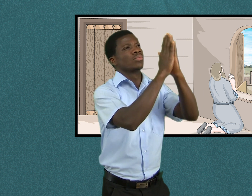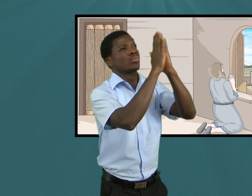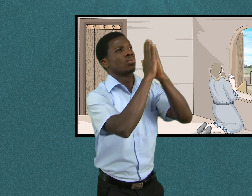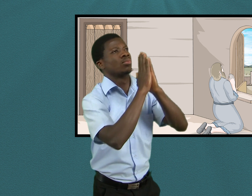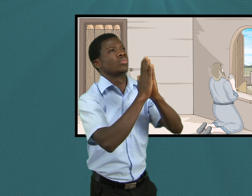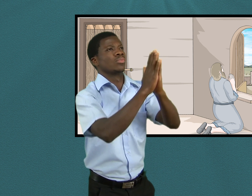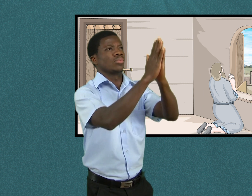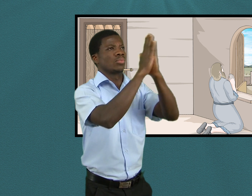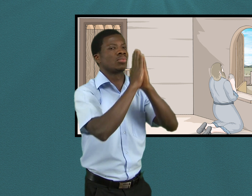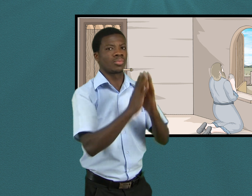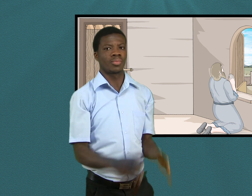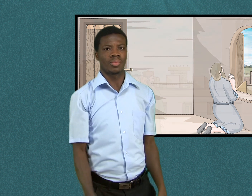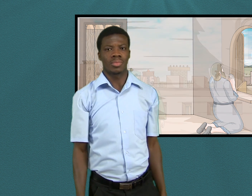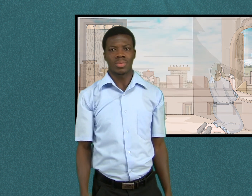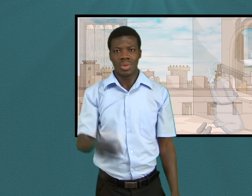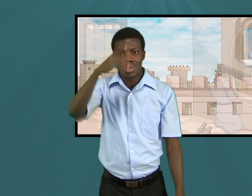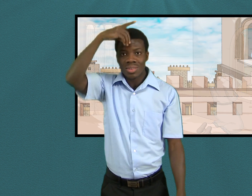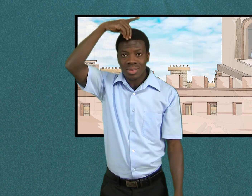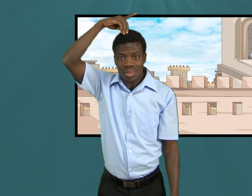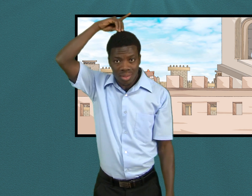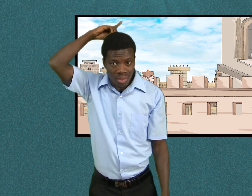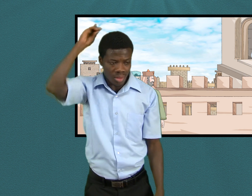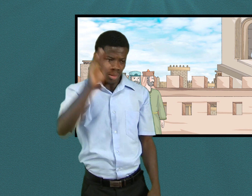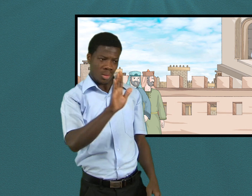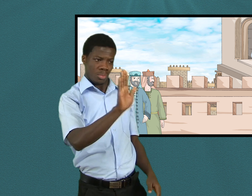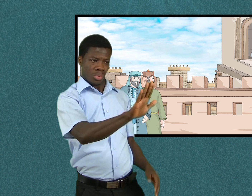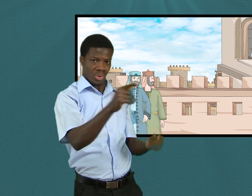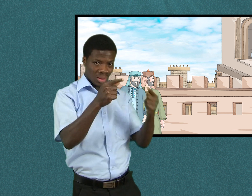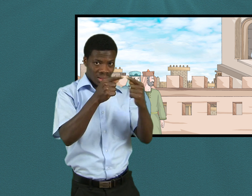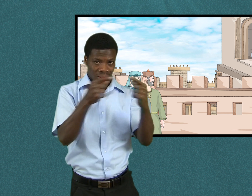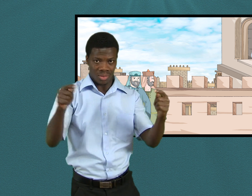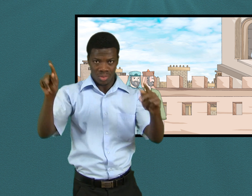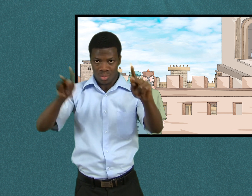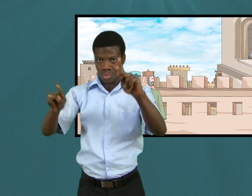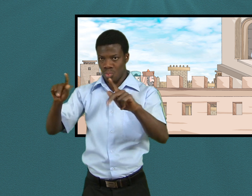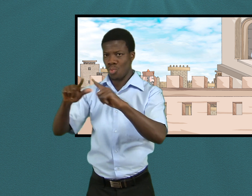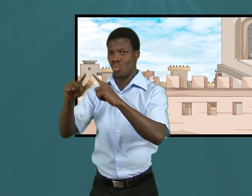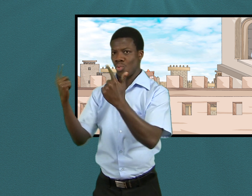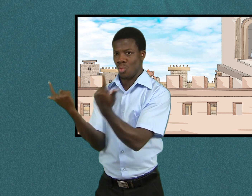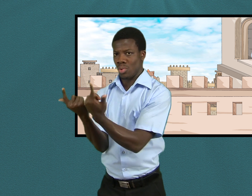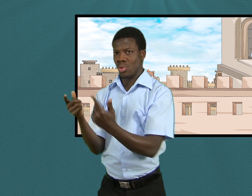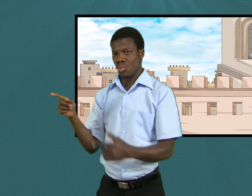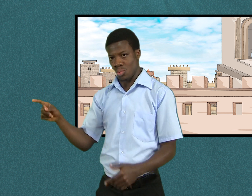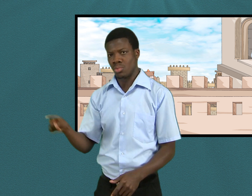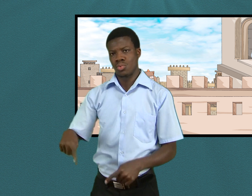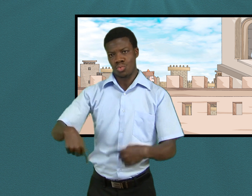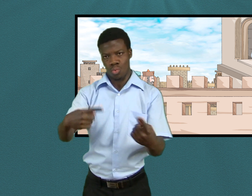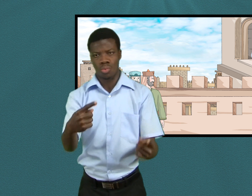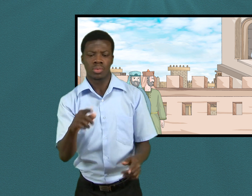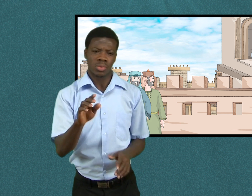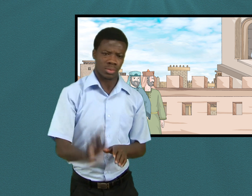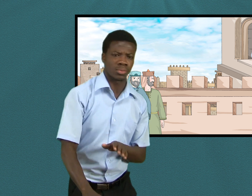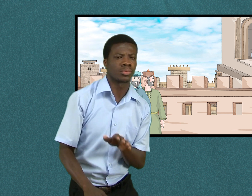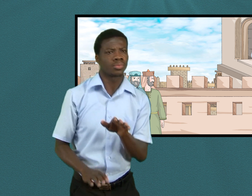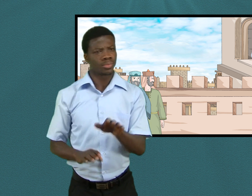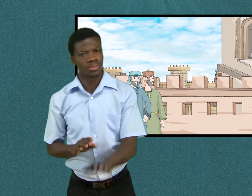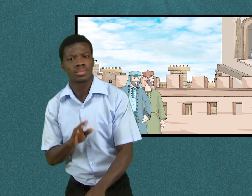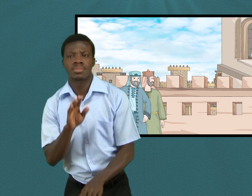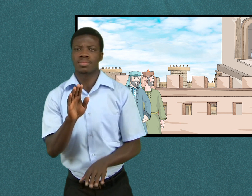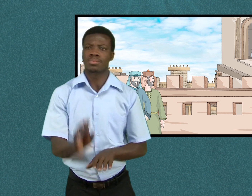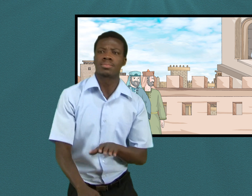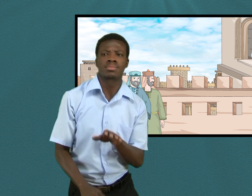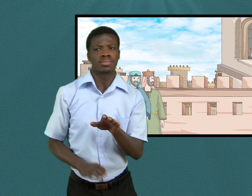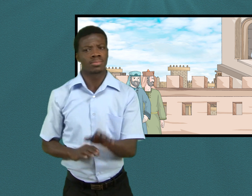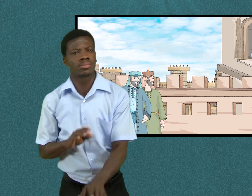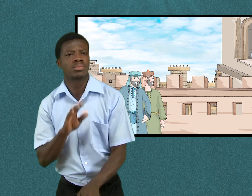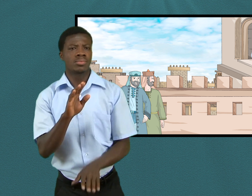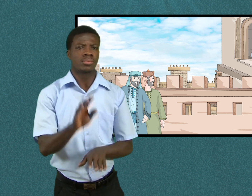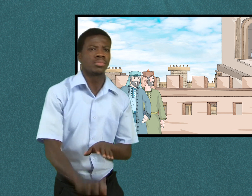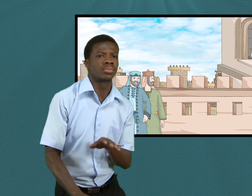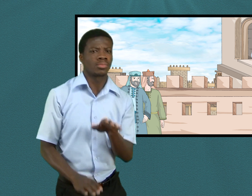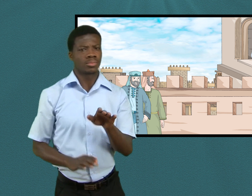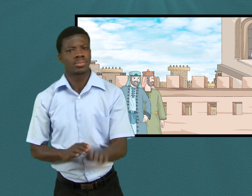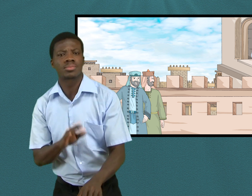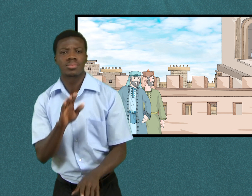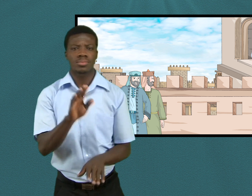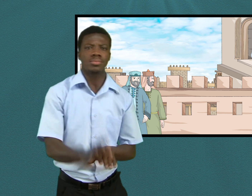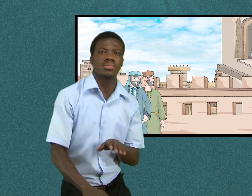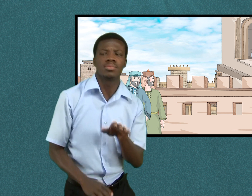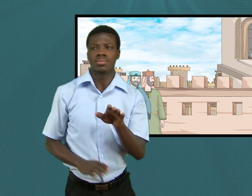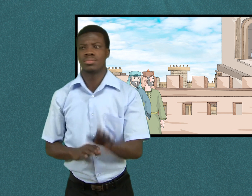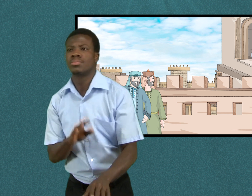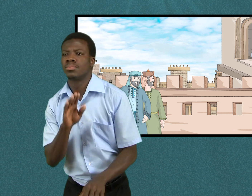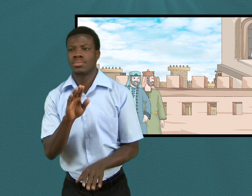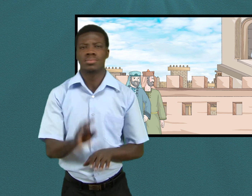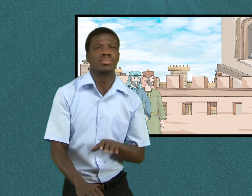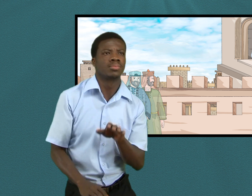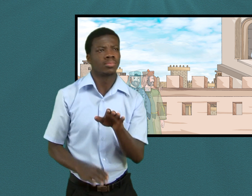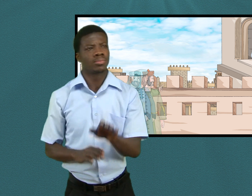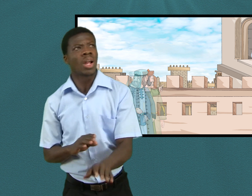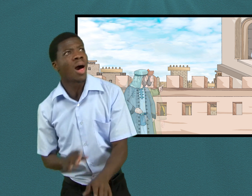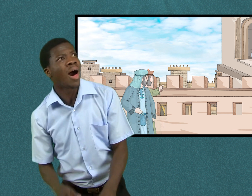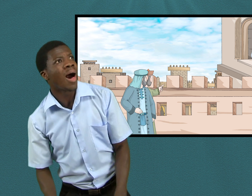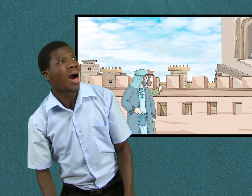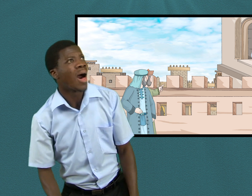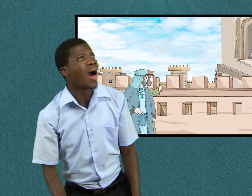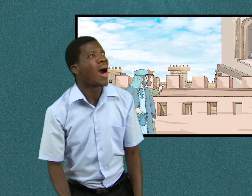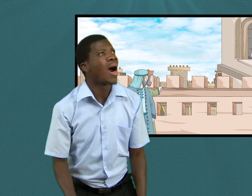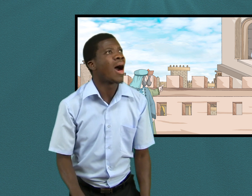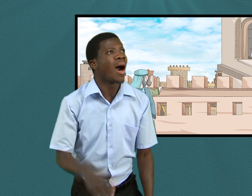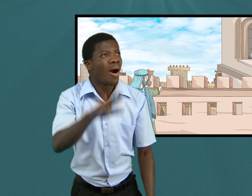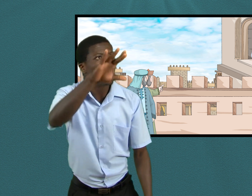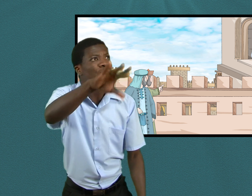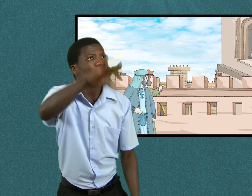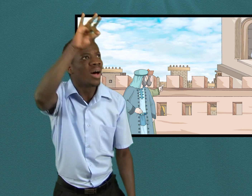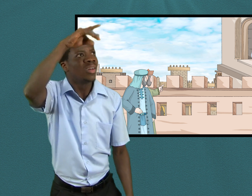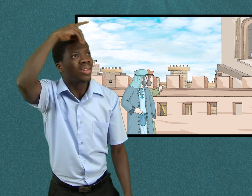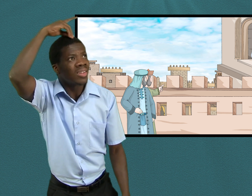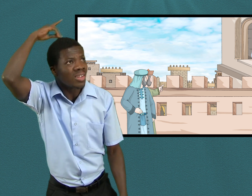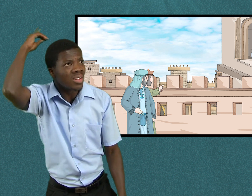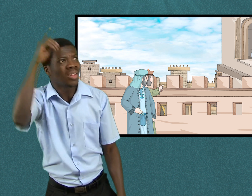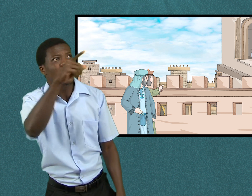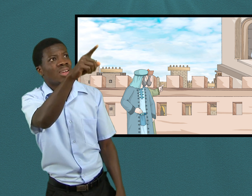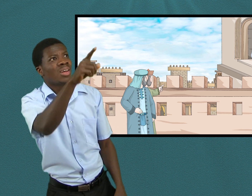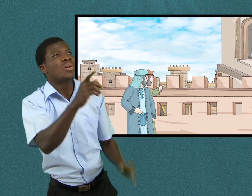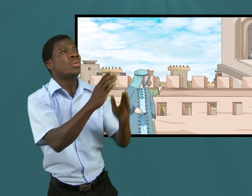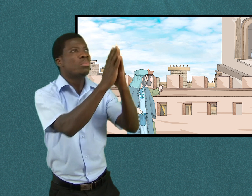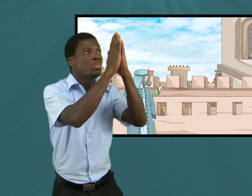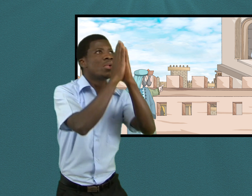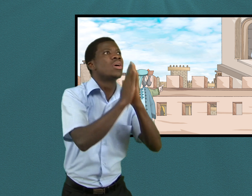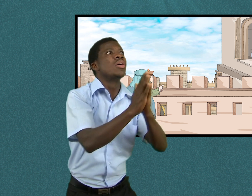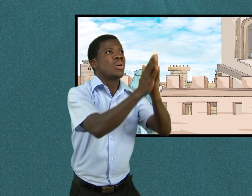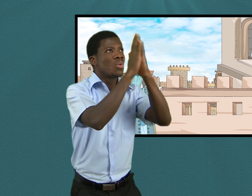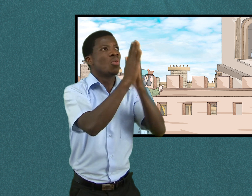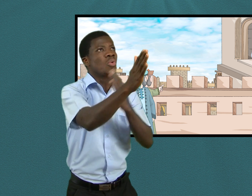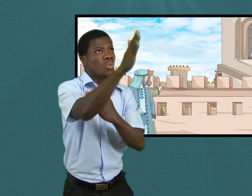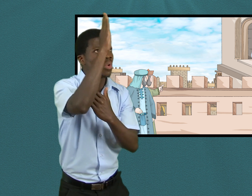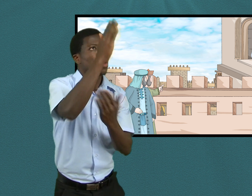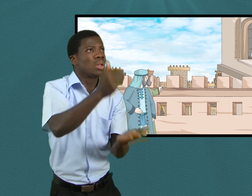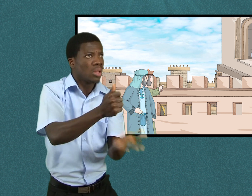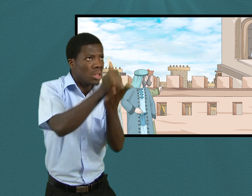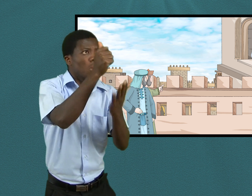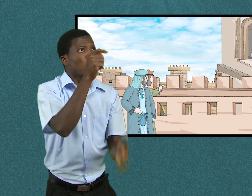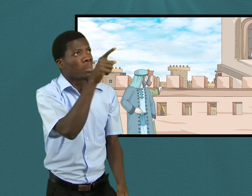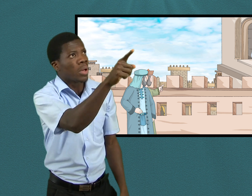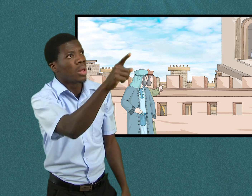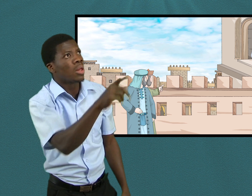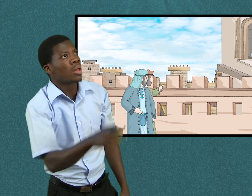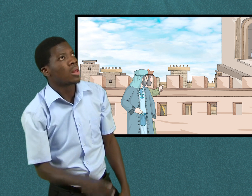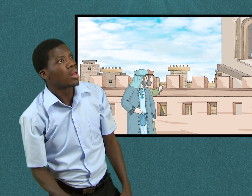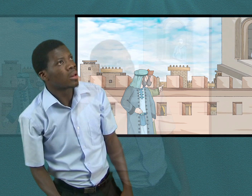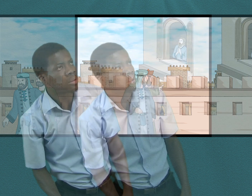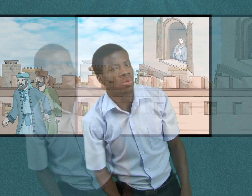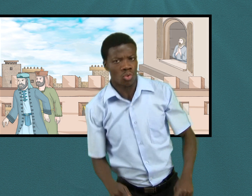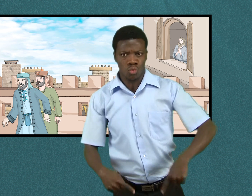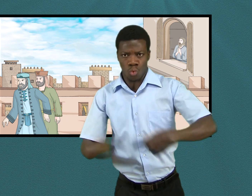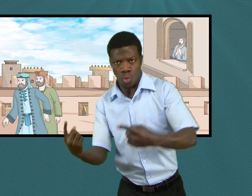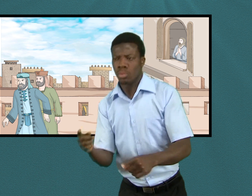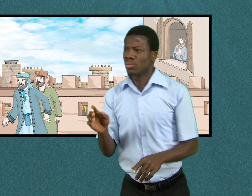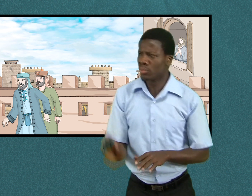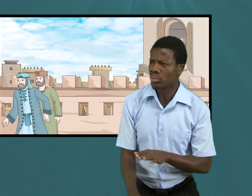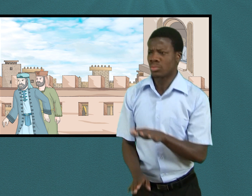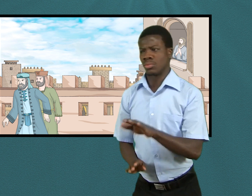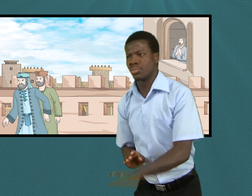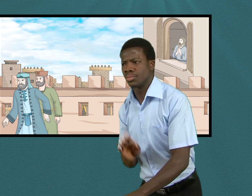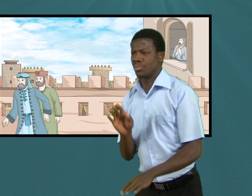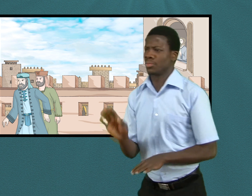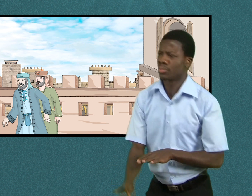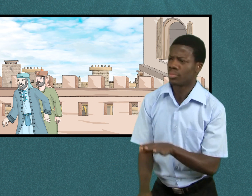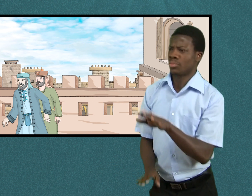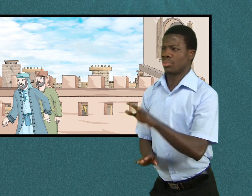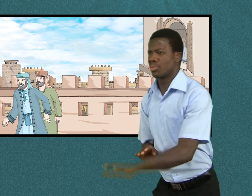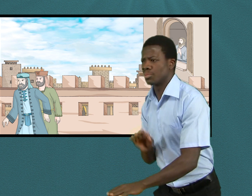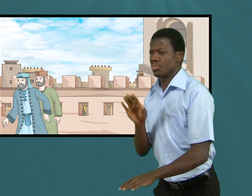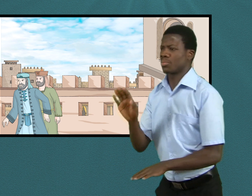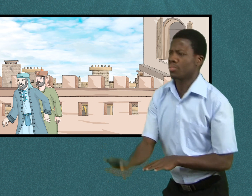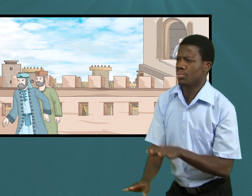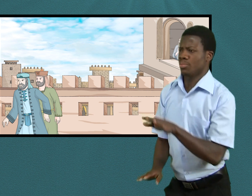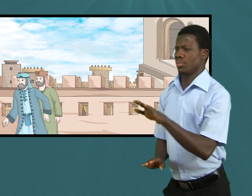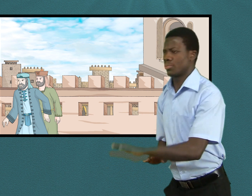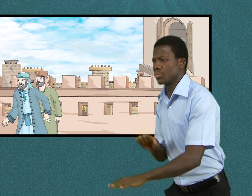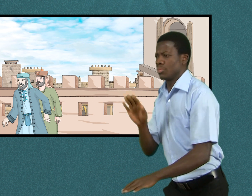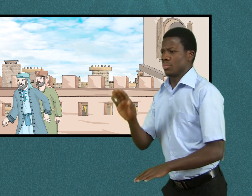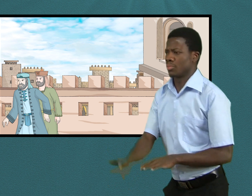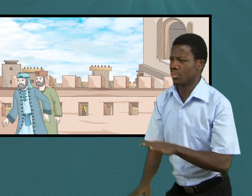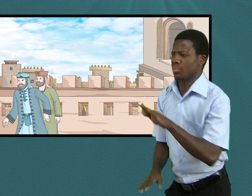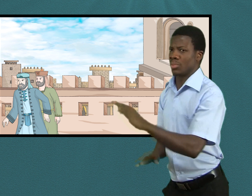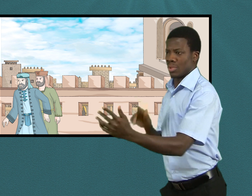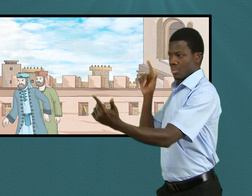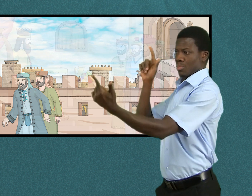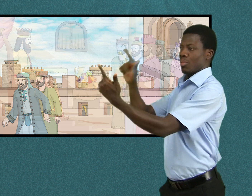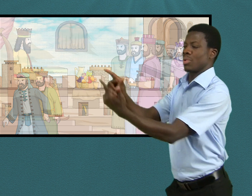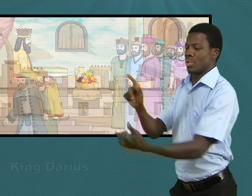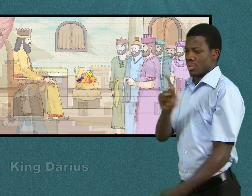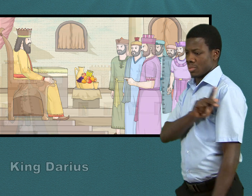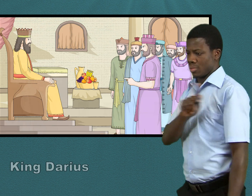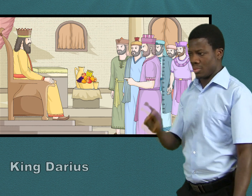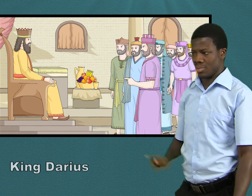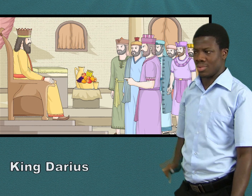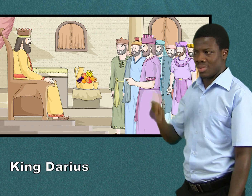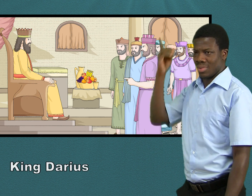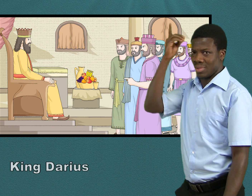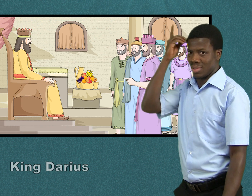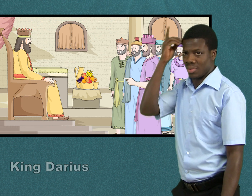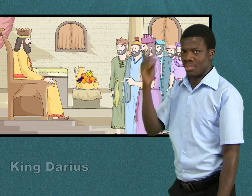Then these men went as a group and found Daniel petitioning and imploring his God.